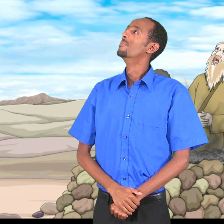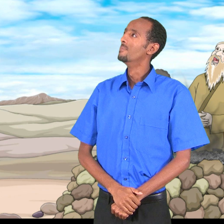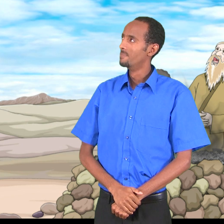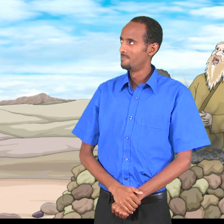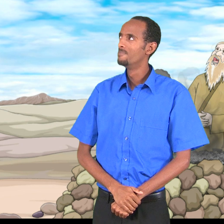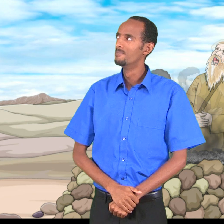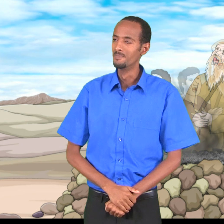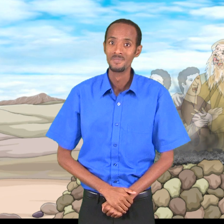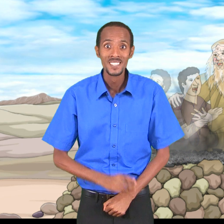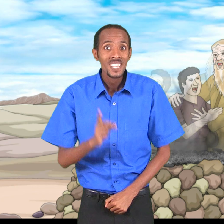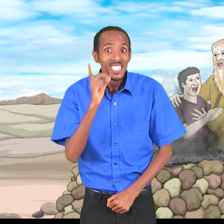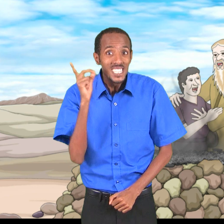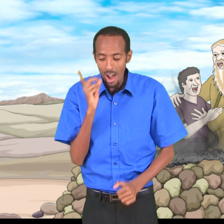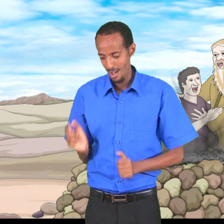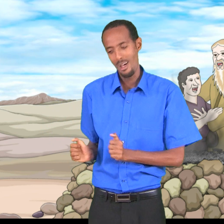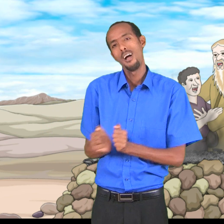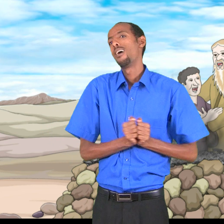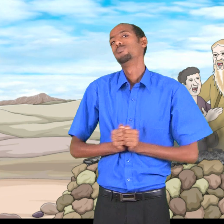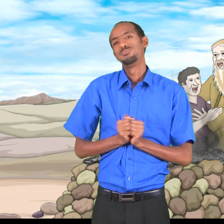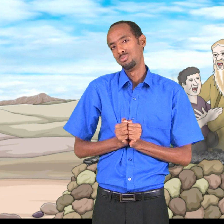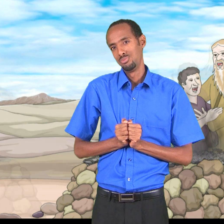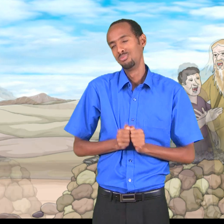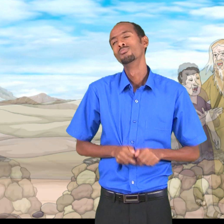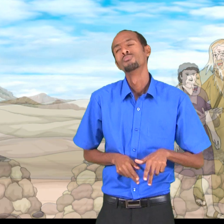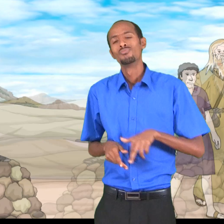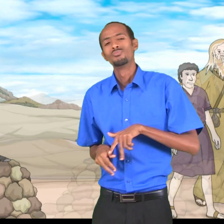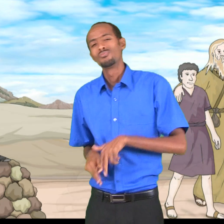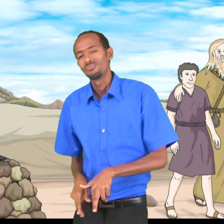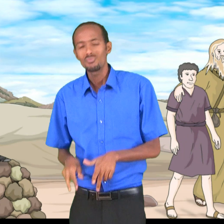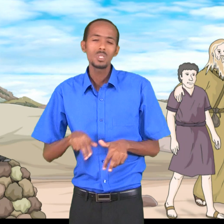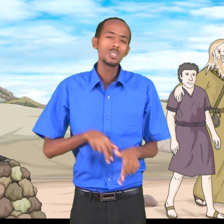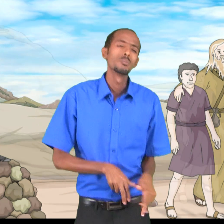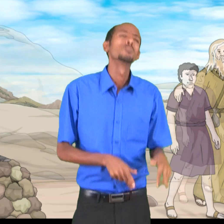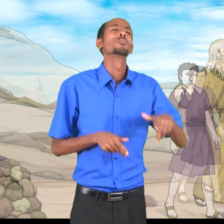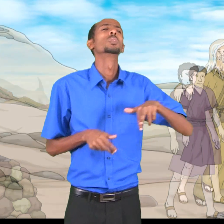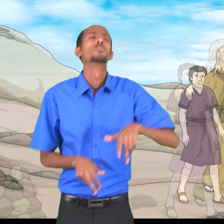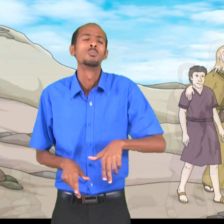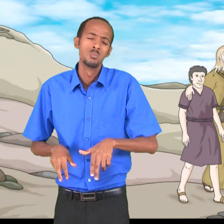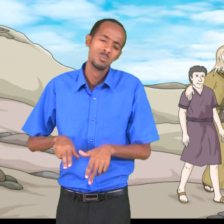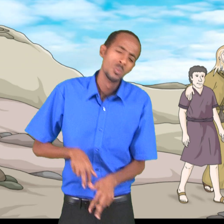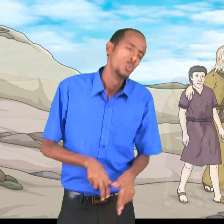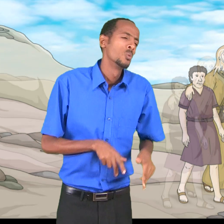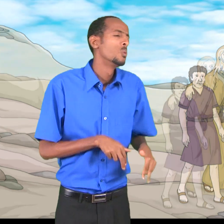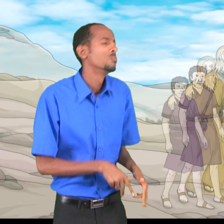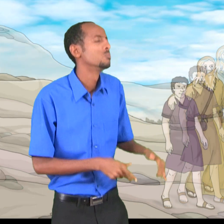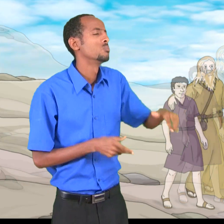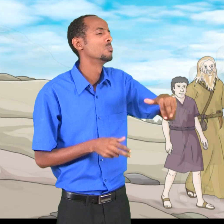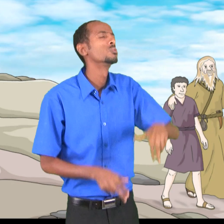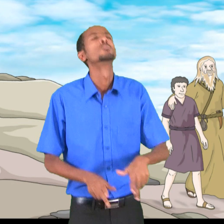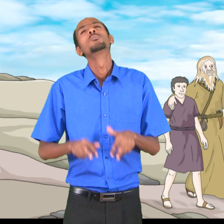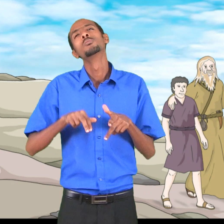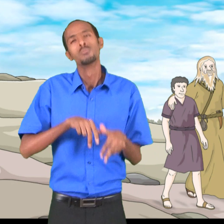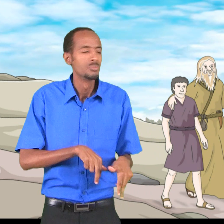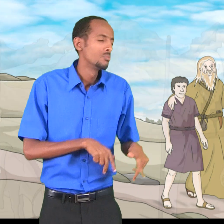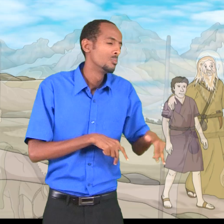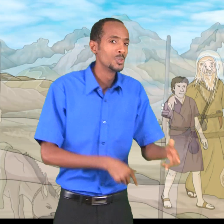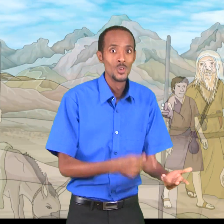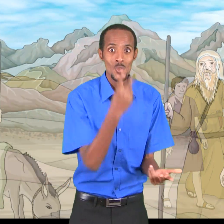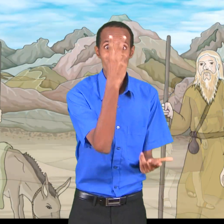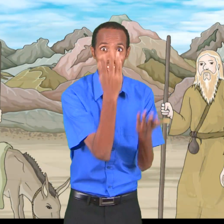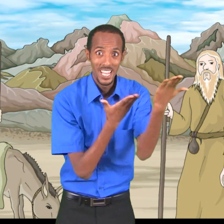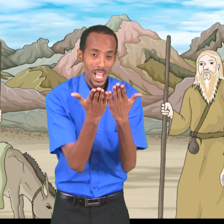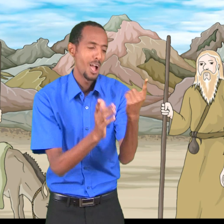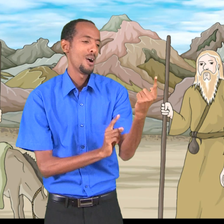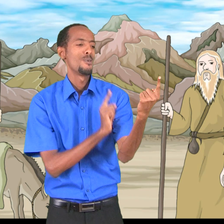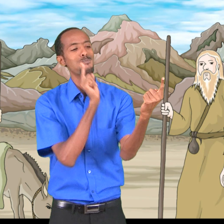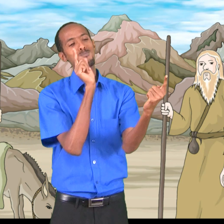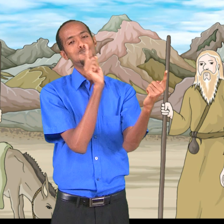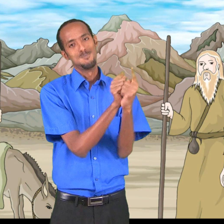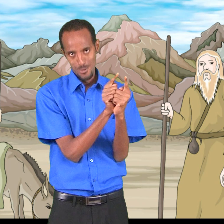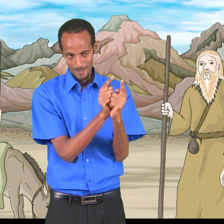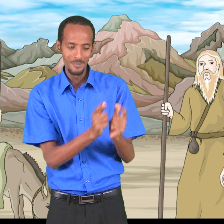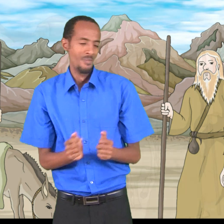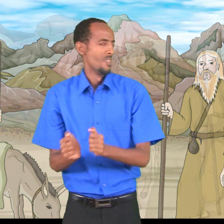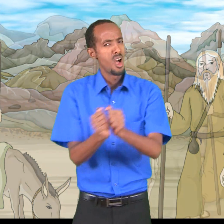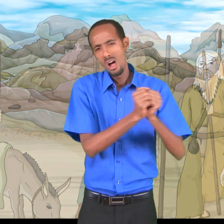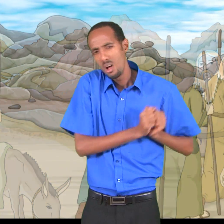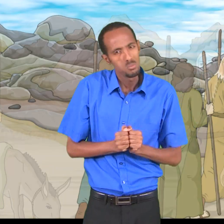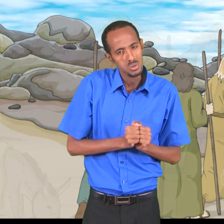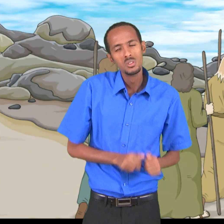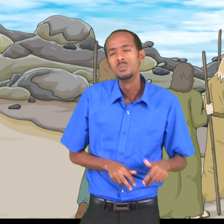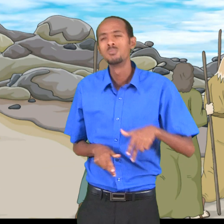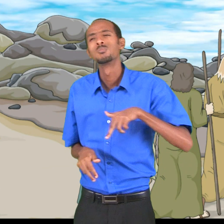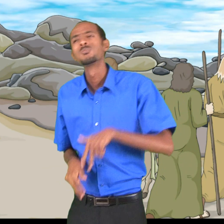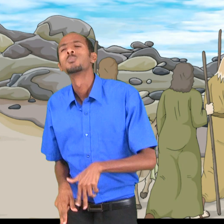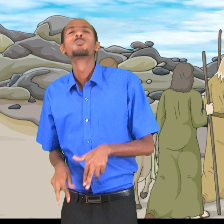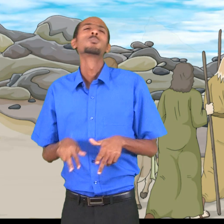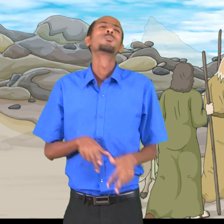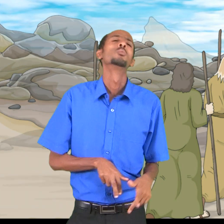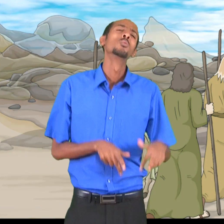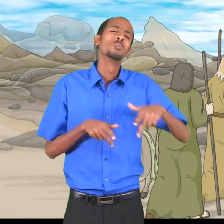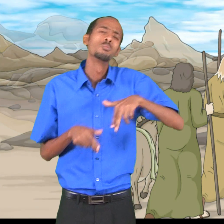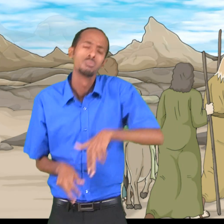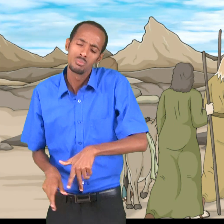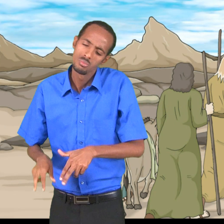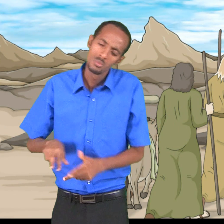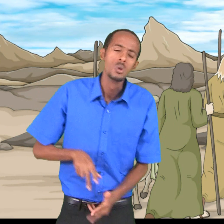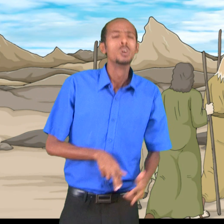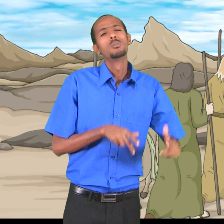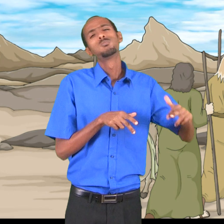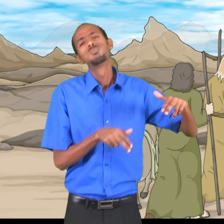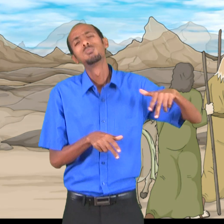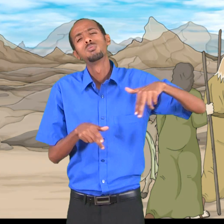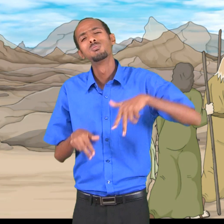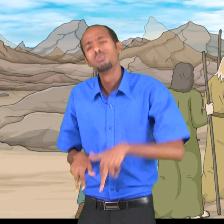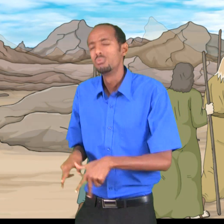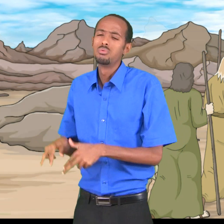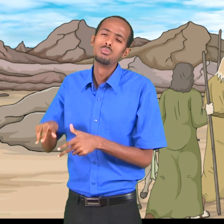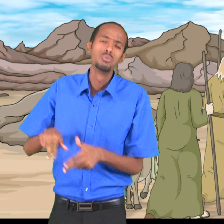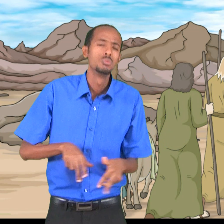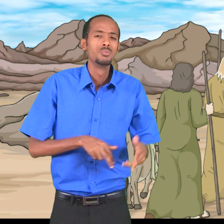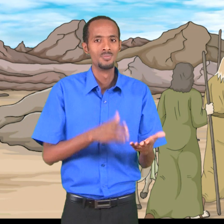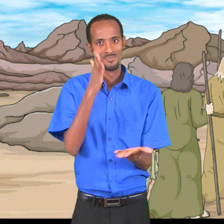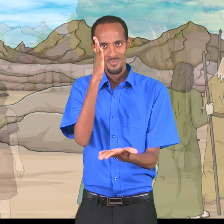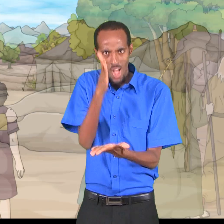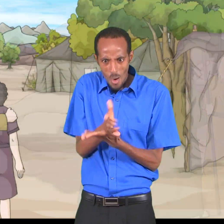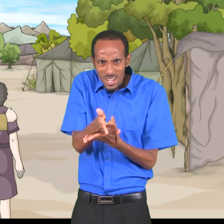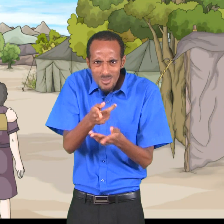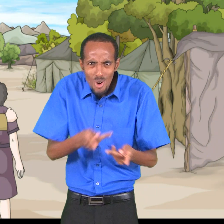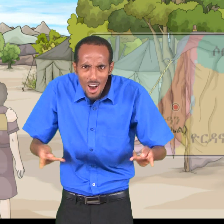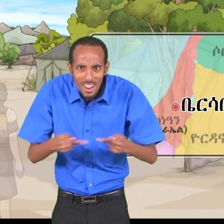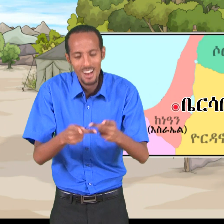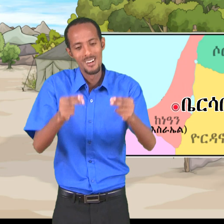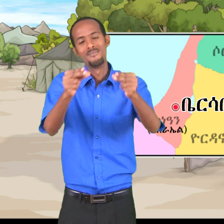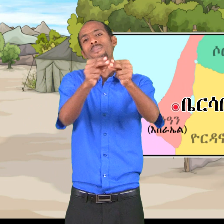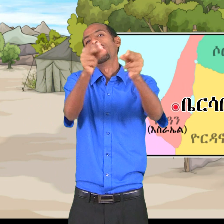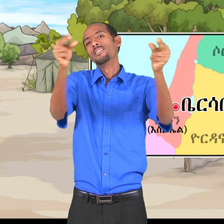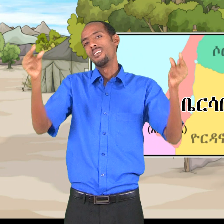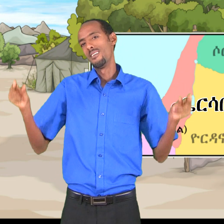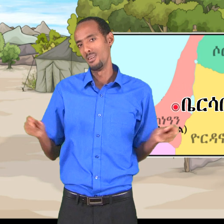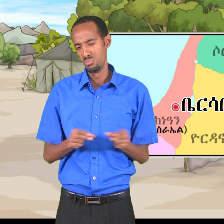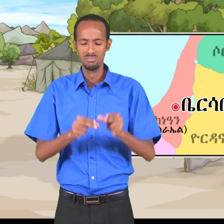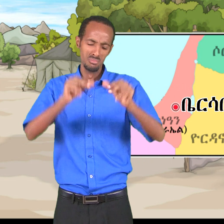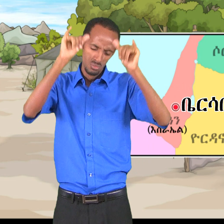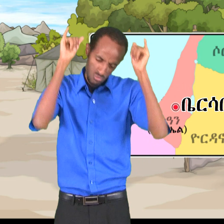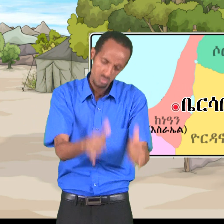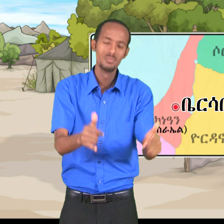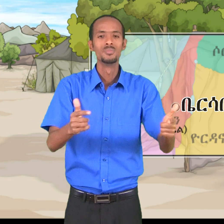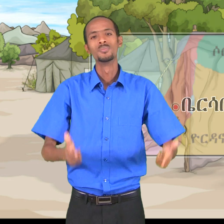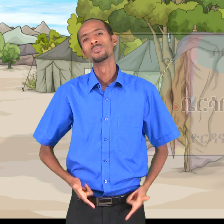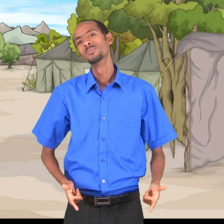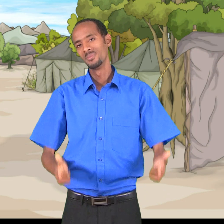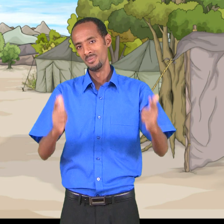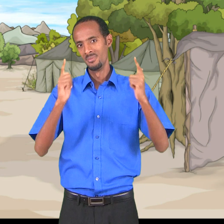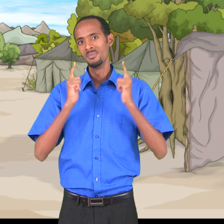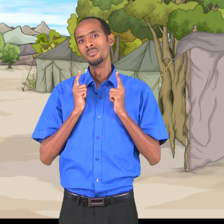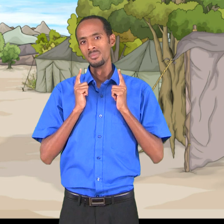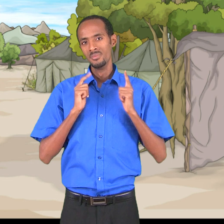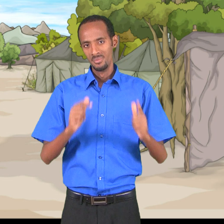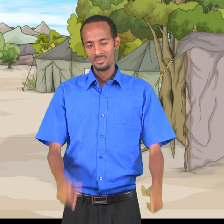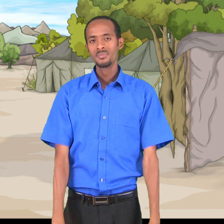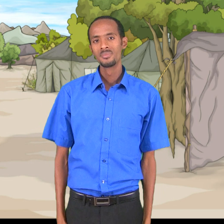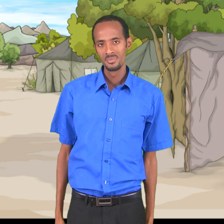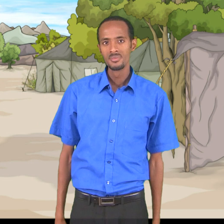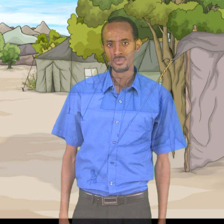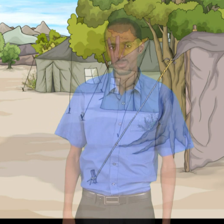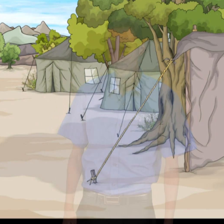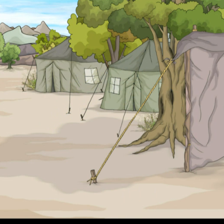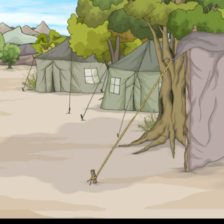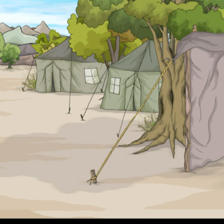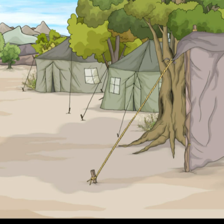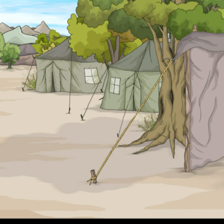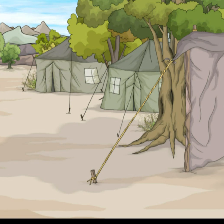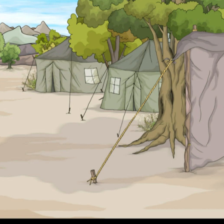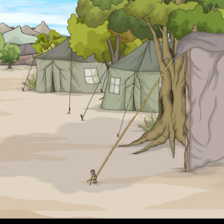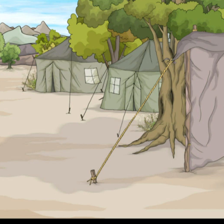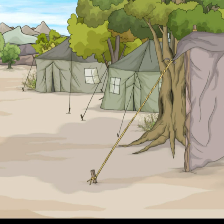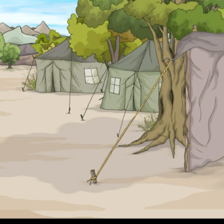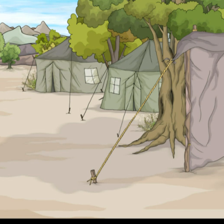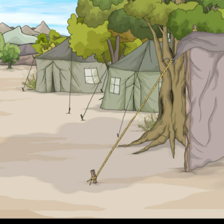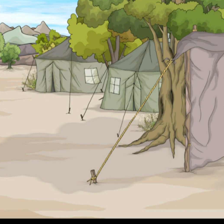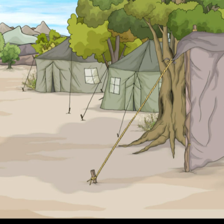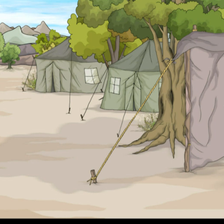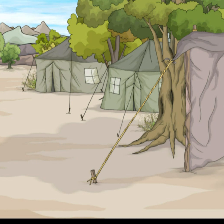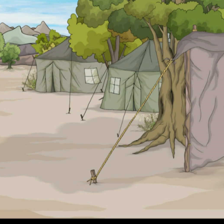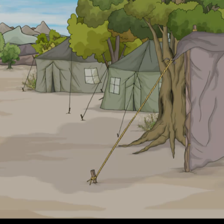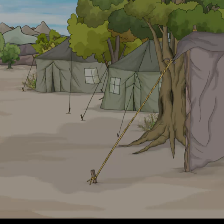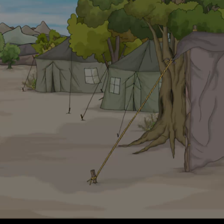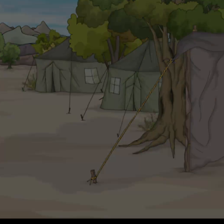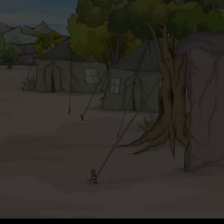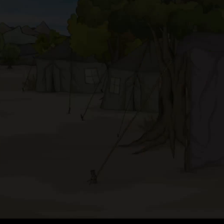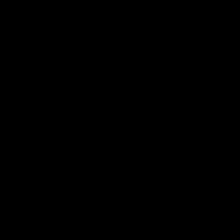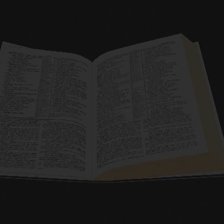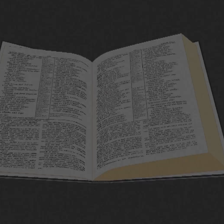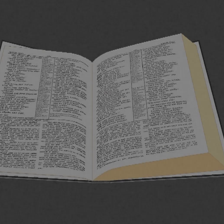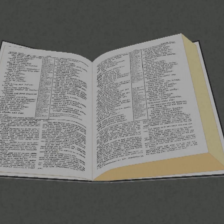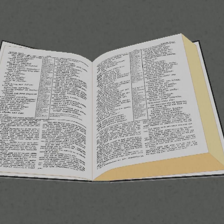Abraham went back to his servants, and they got up and set out together for Beersheba. And Abraham settled in Beersheba.